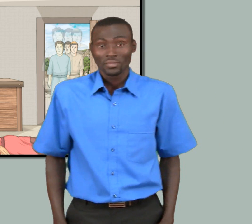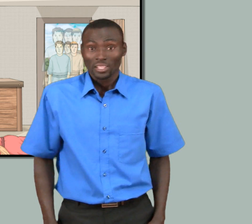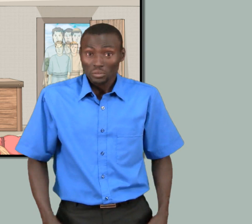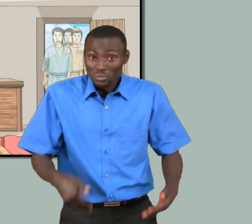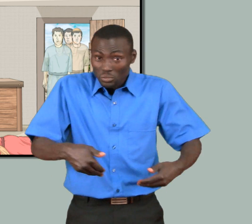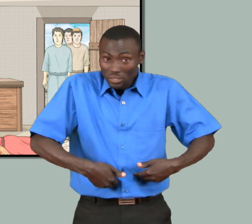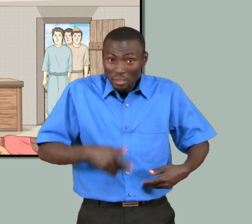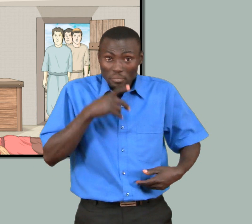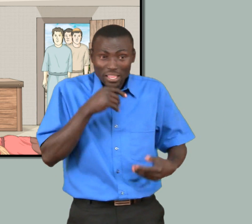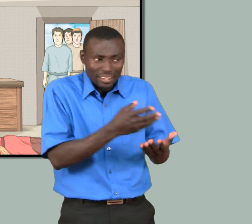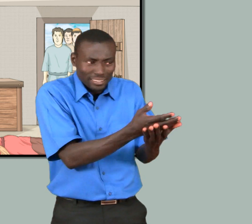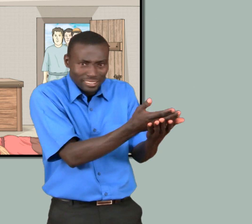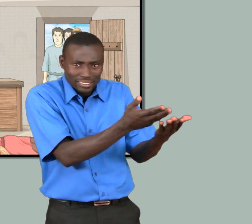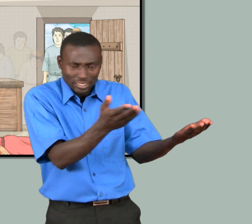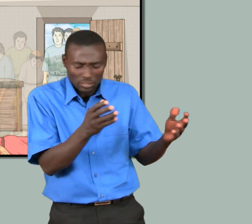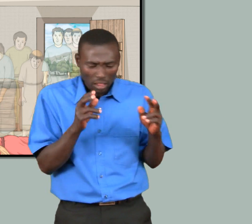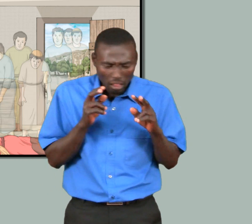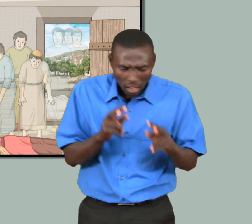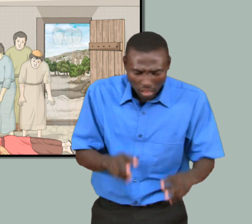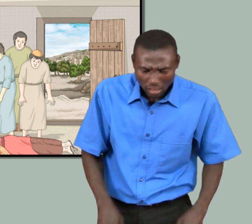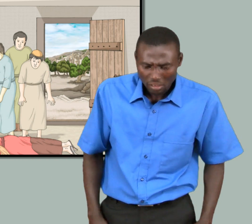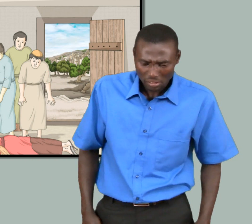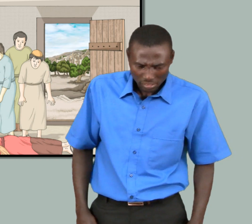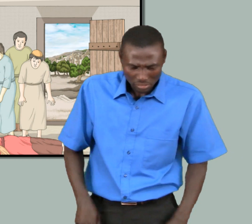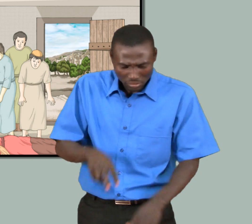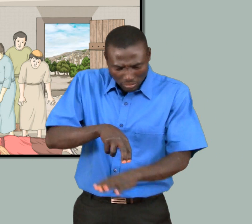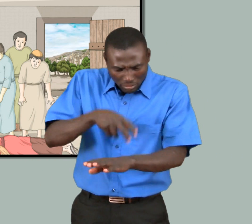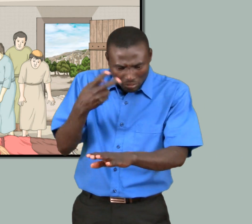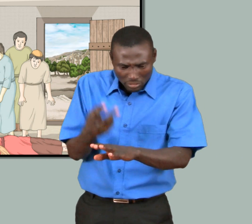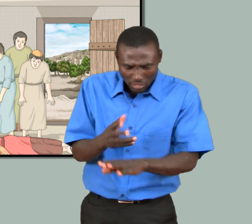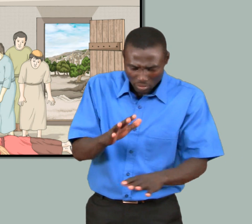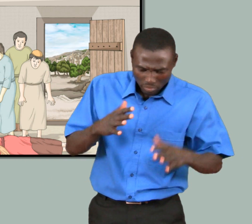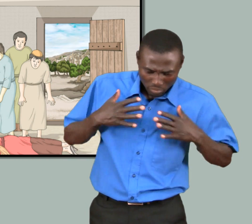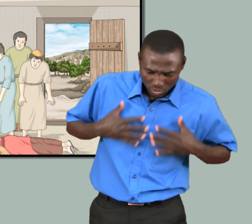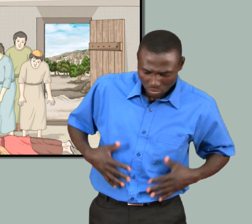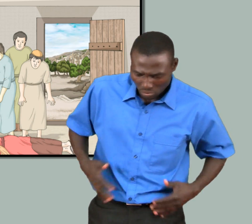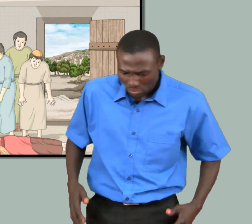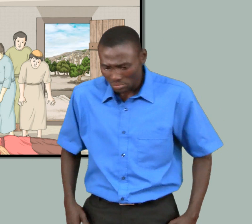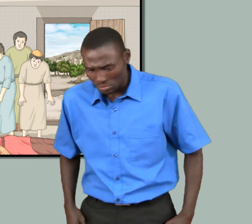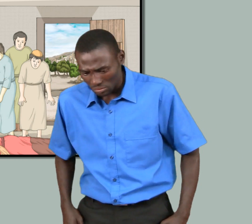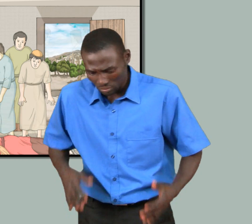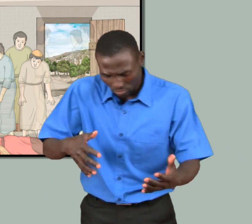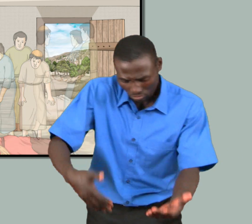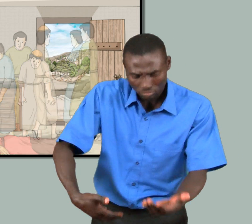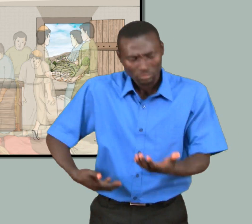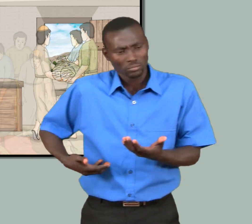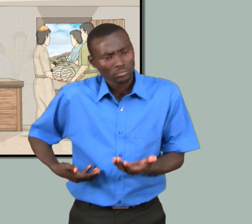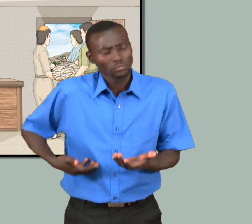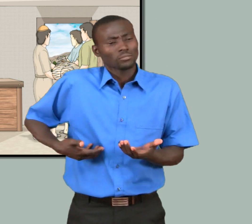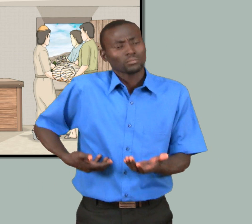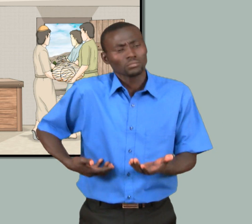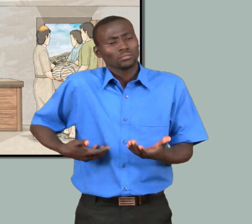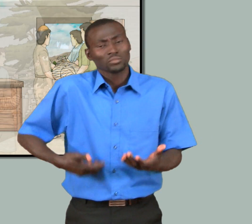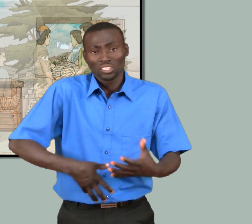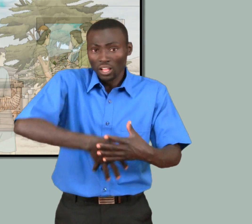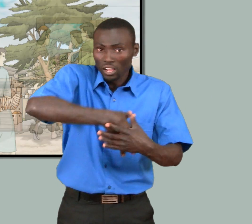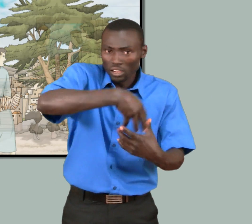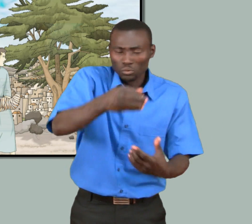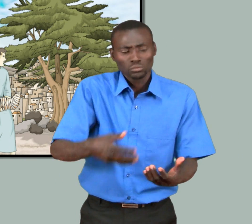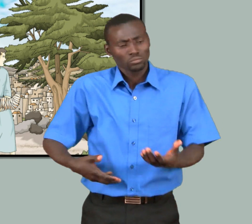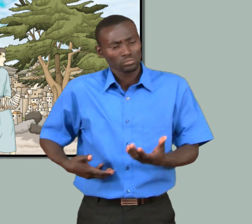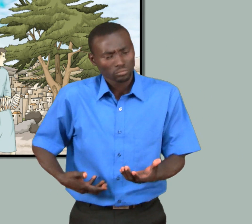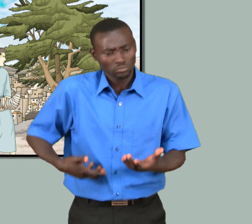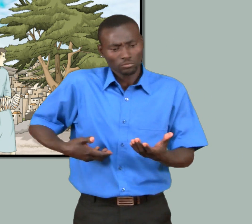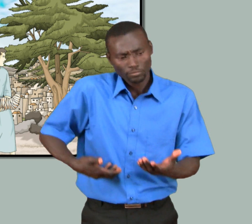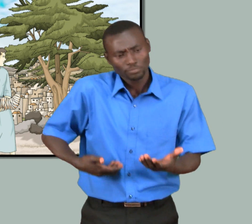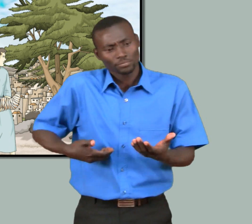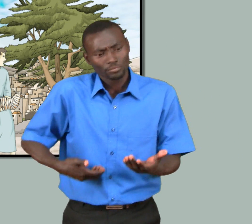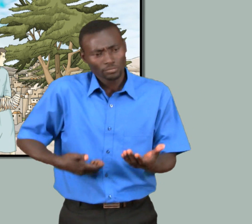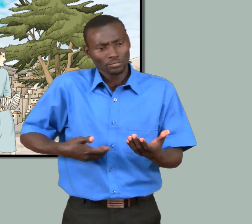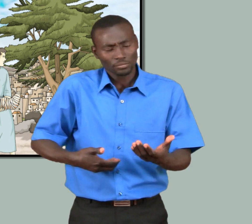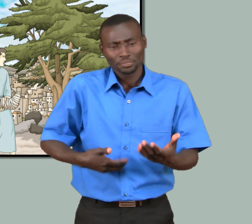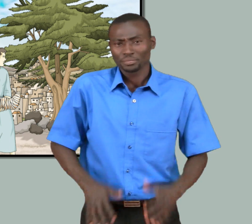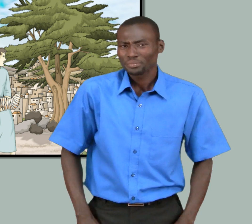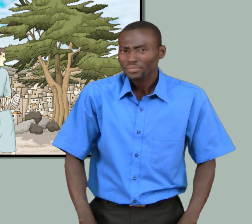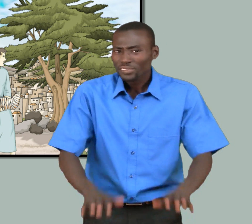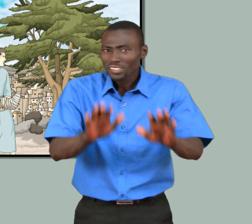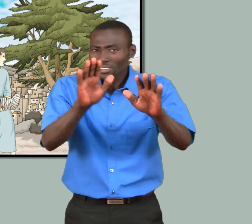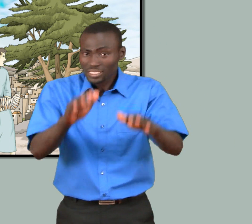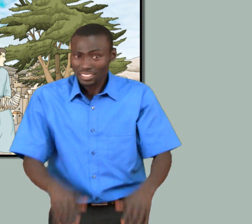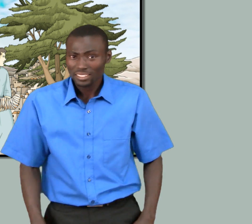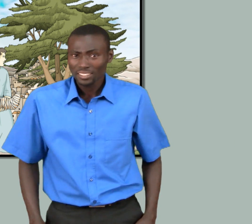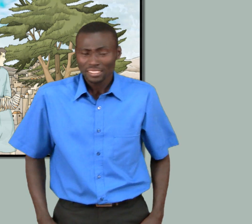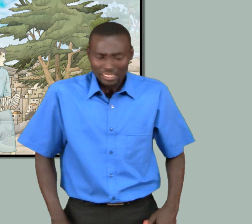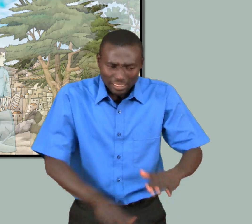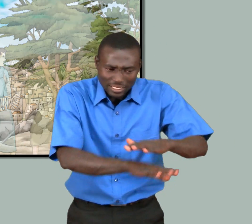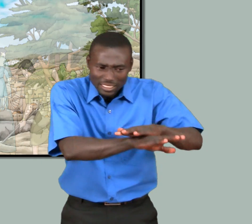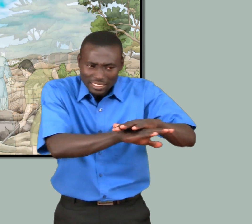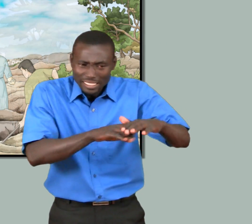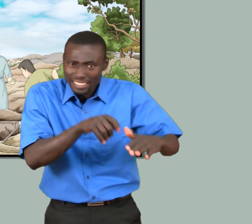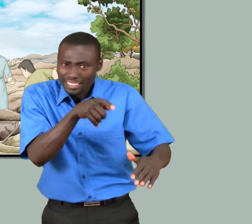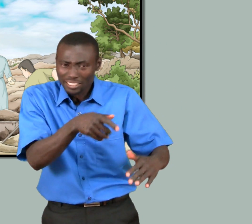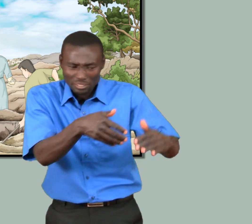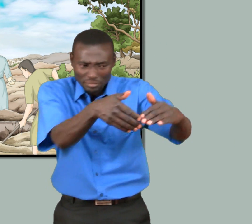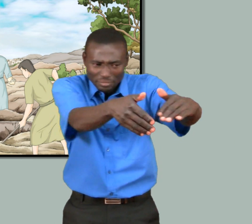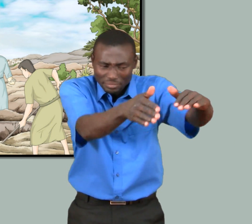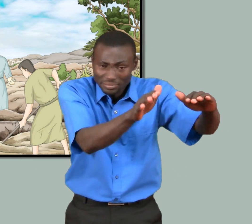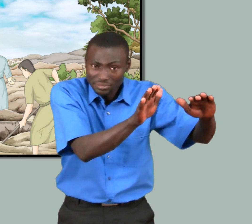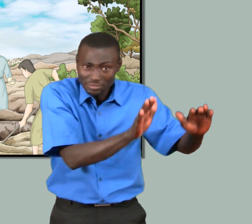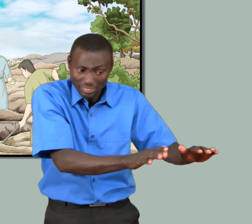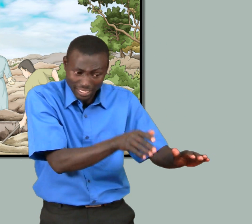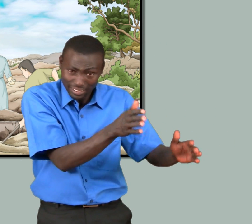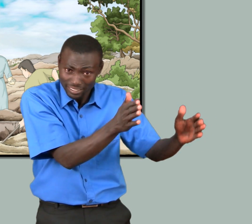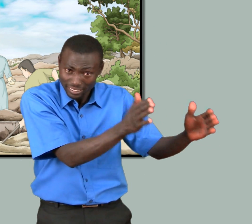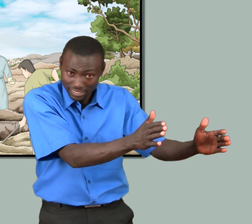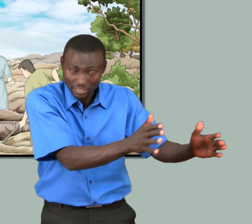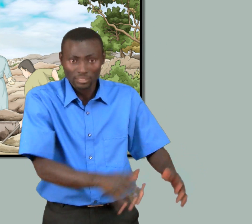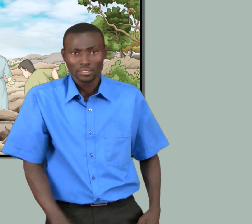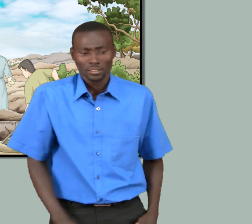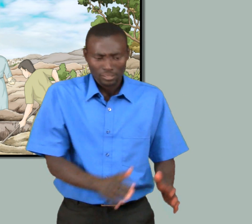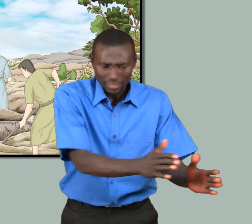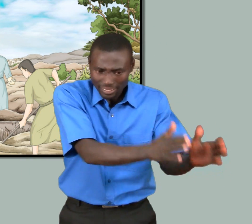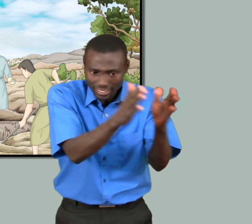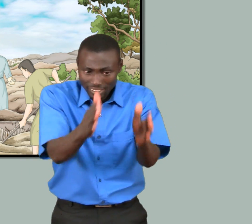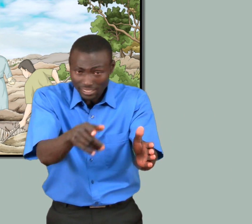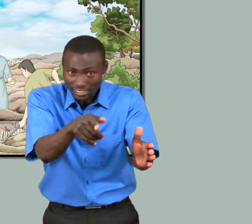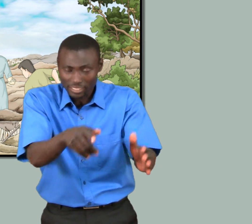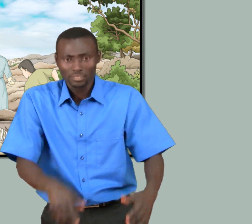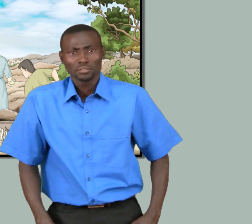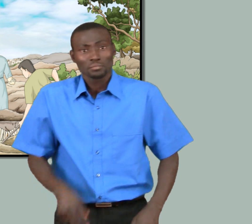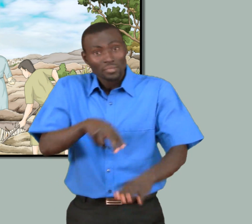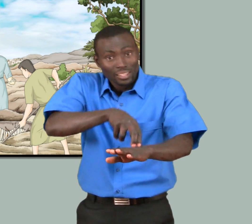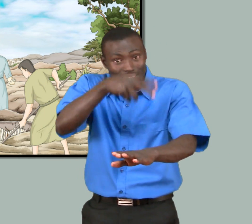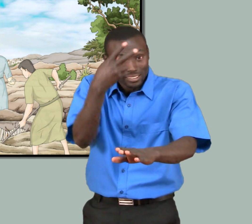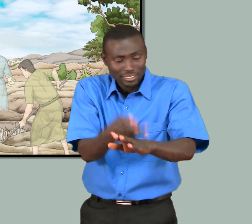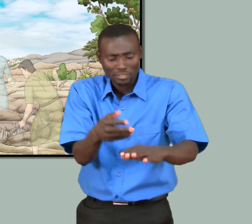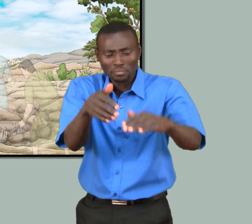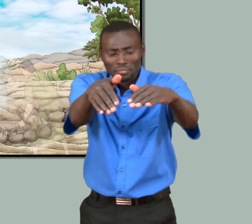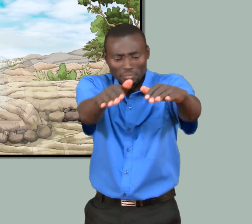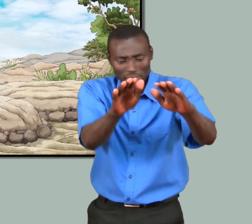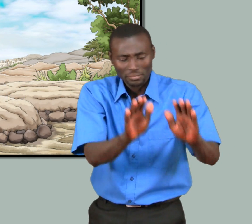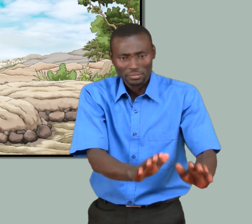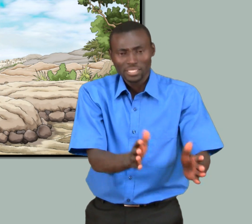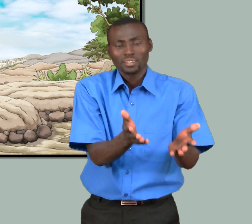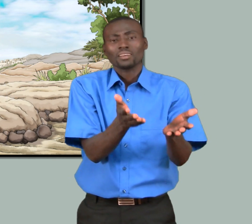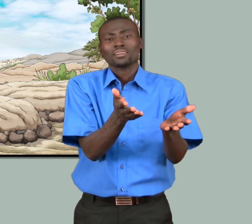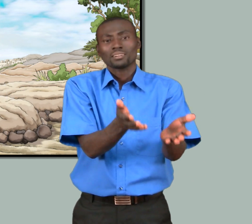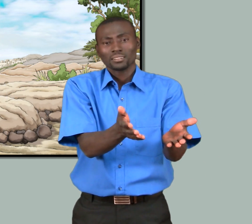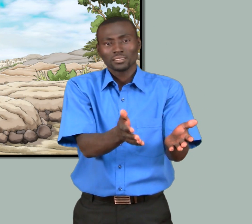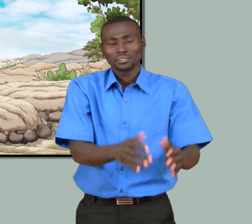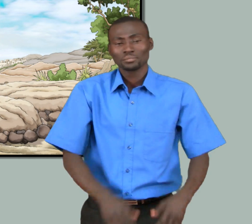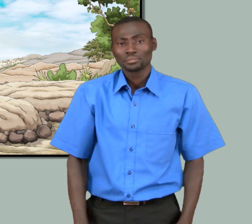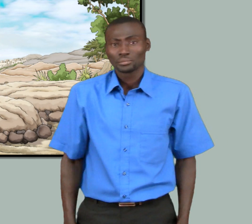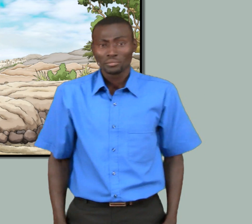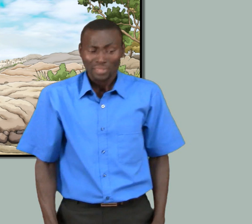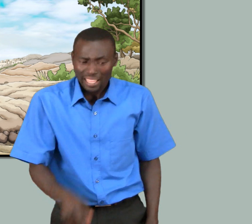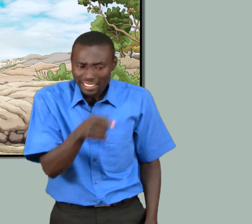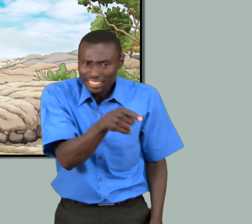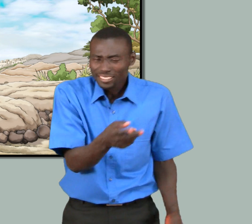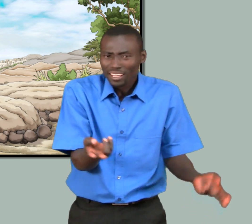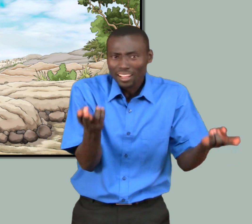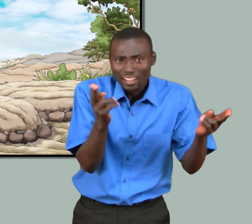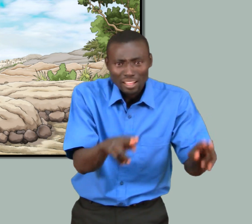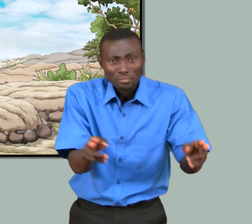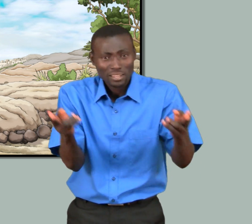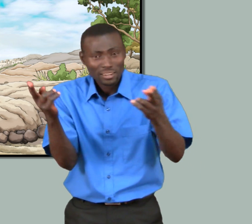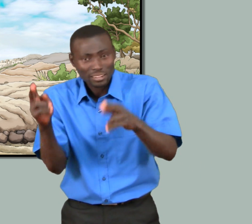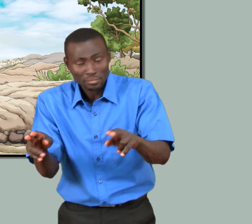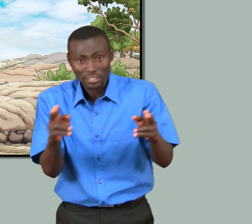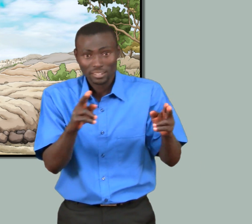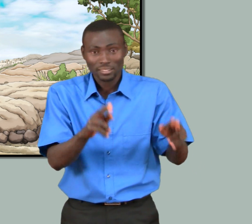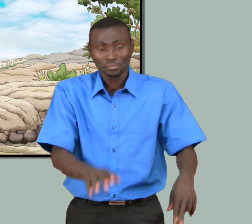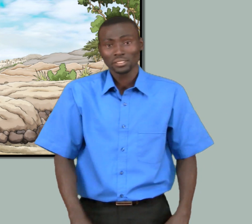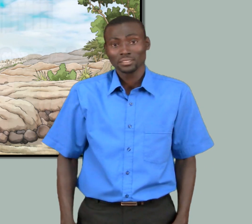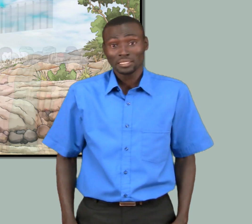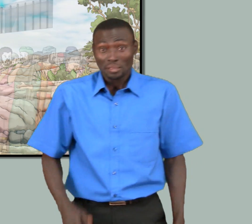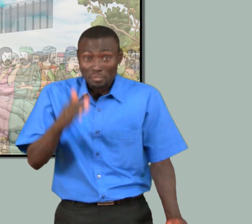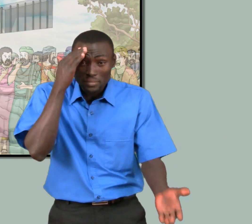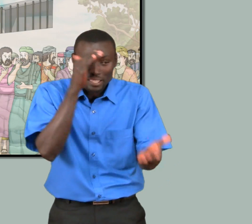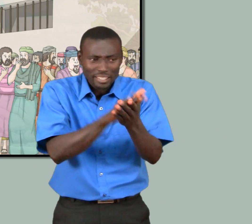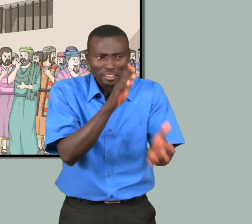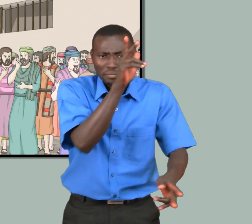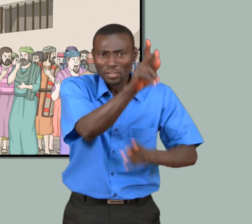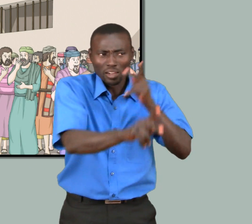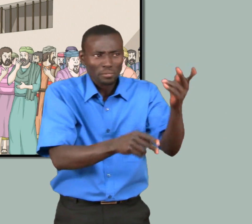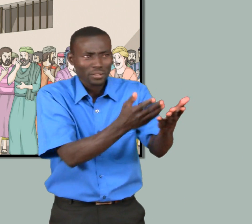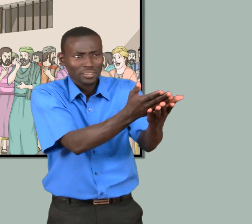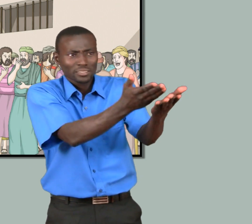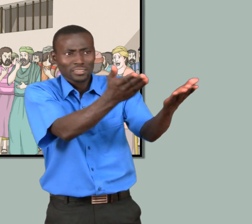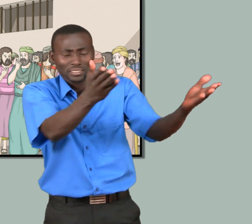Then the young men came in and, finding her dead, carried her out and buried her beside her husband.